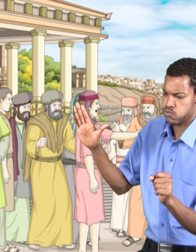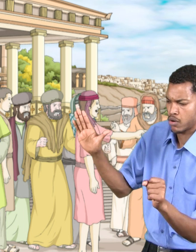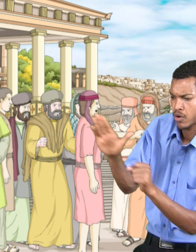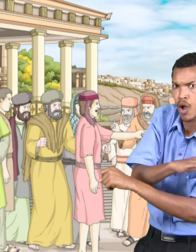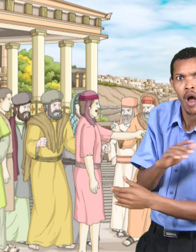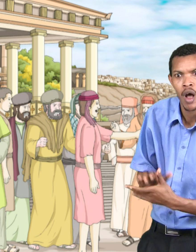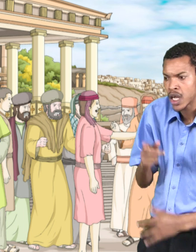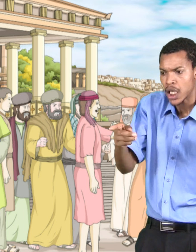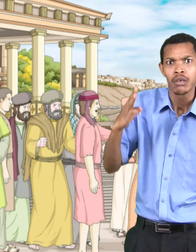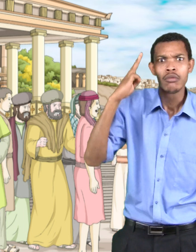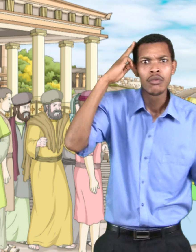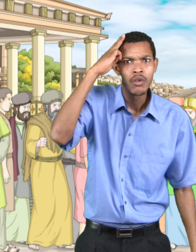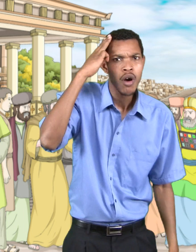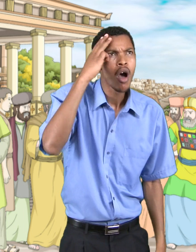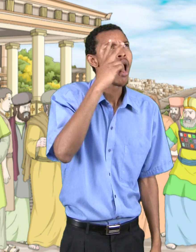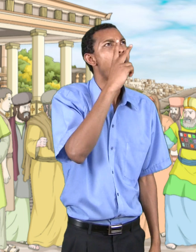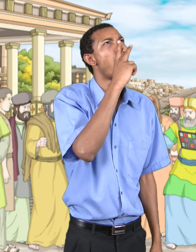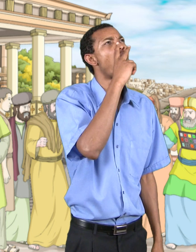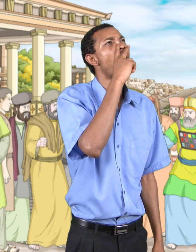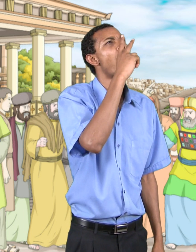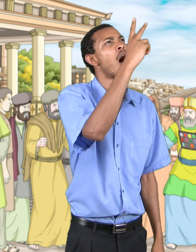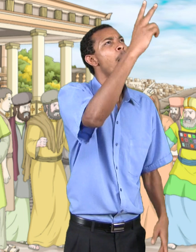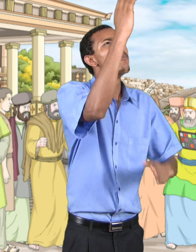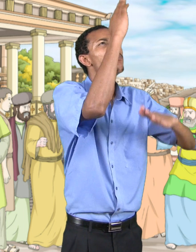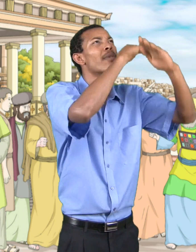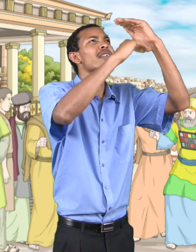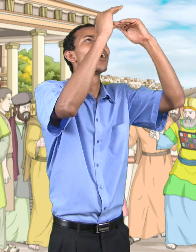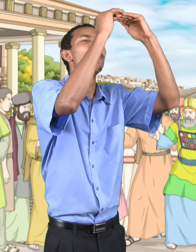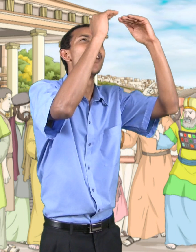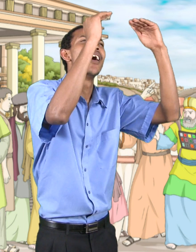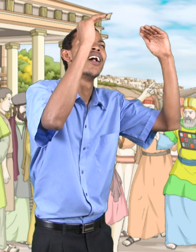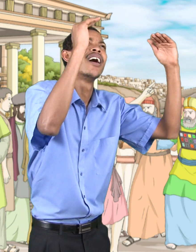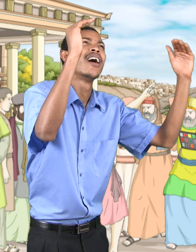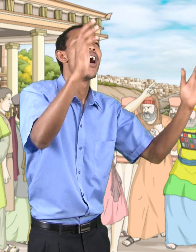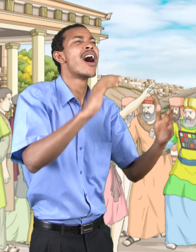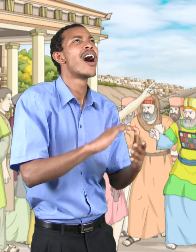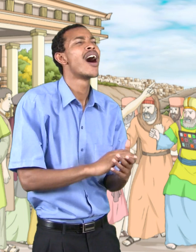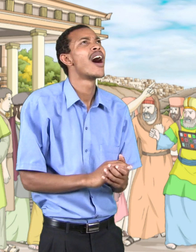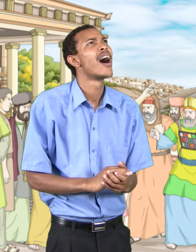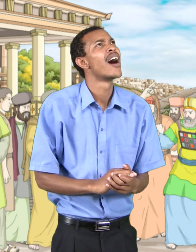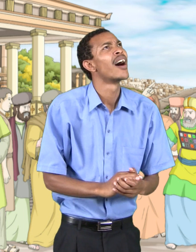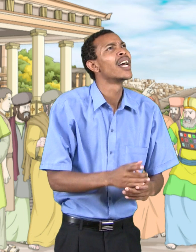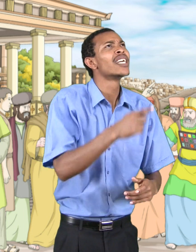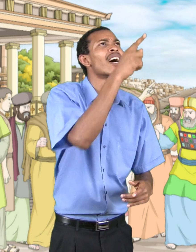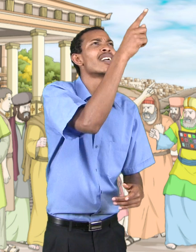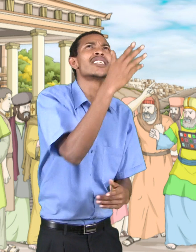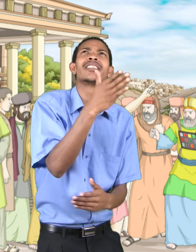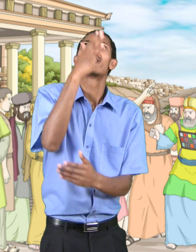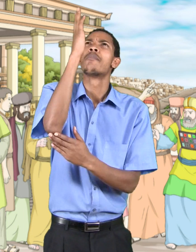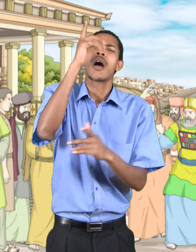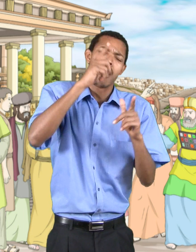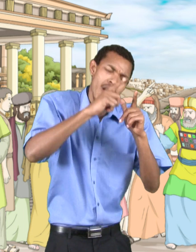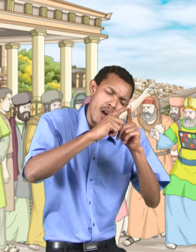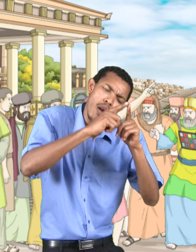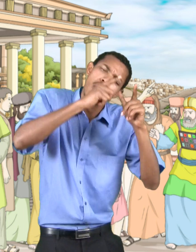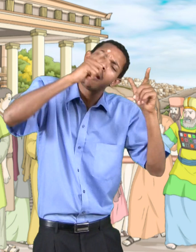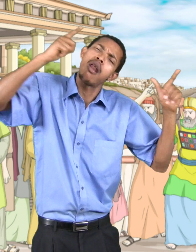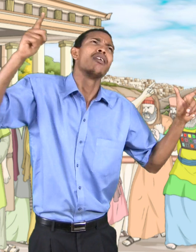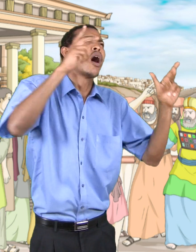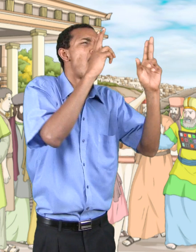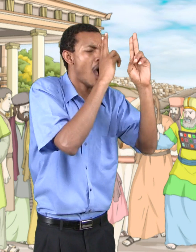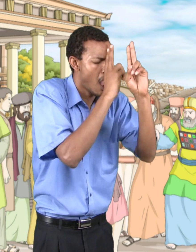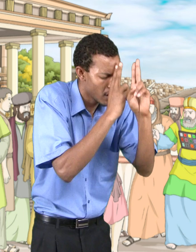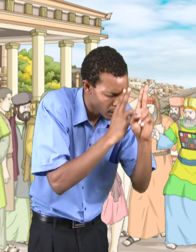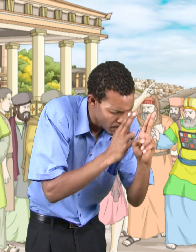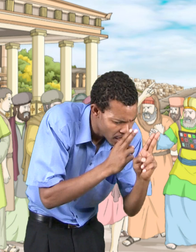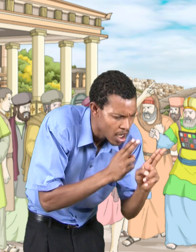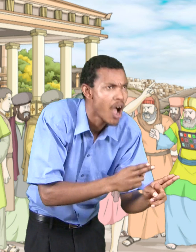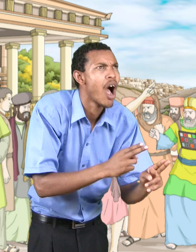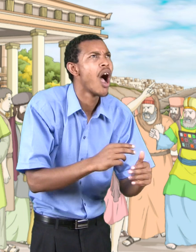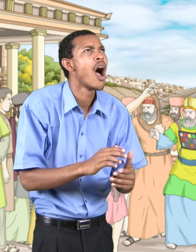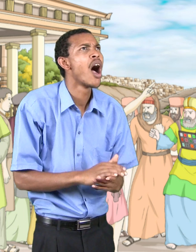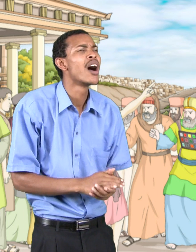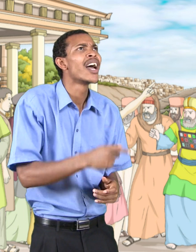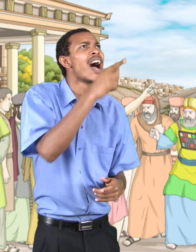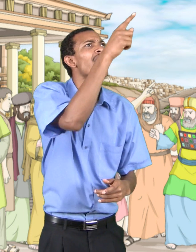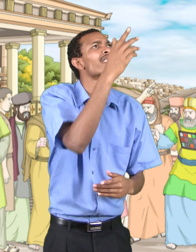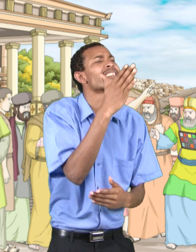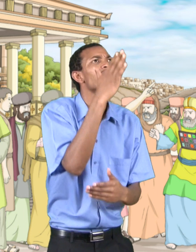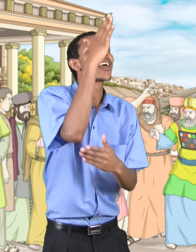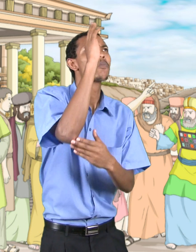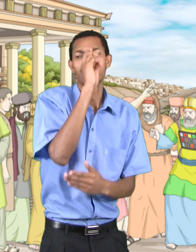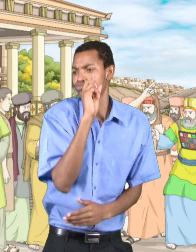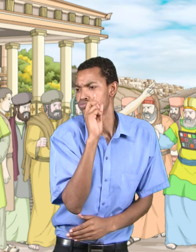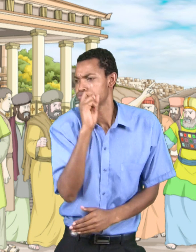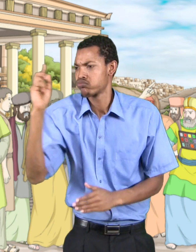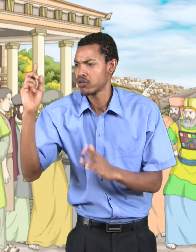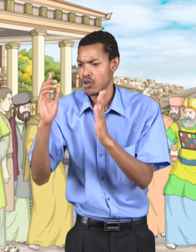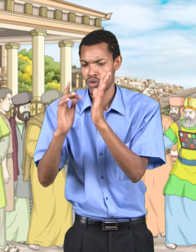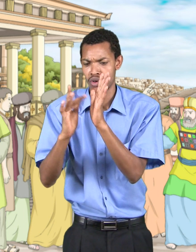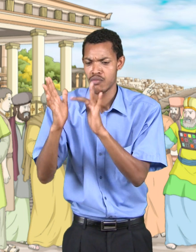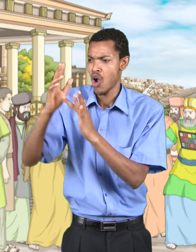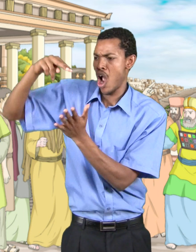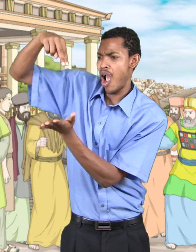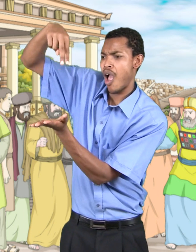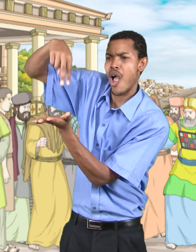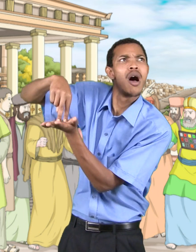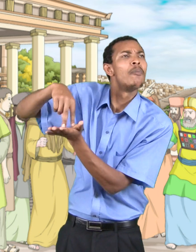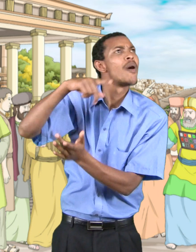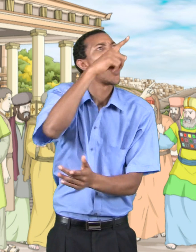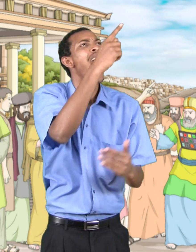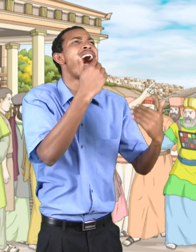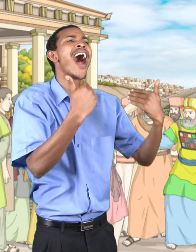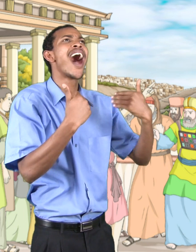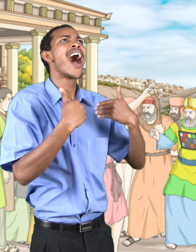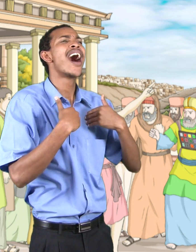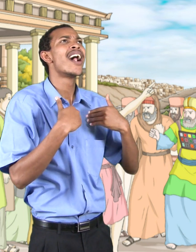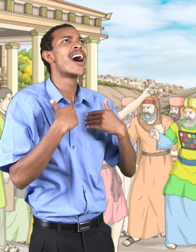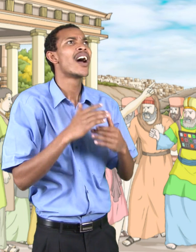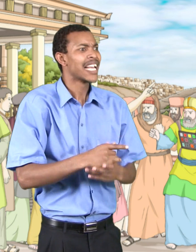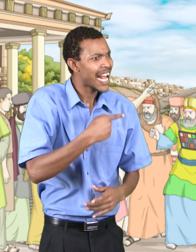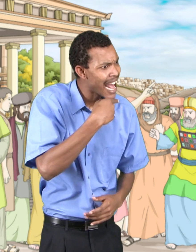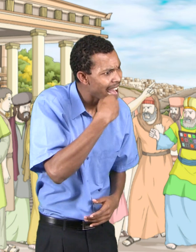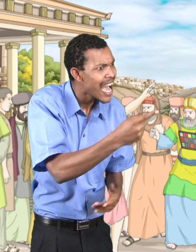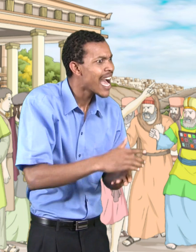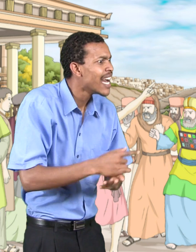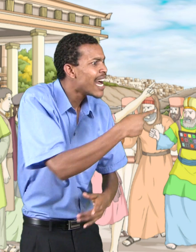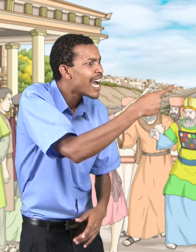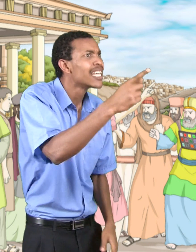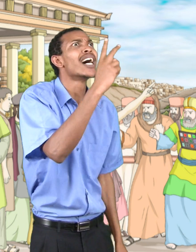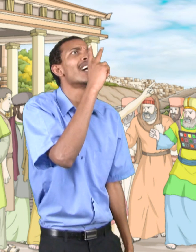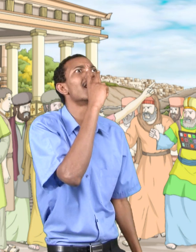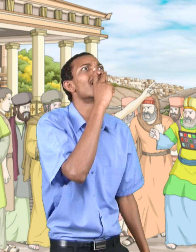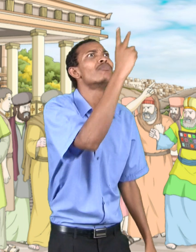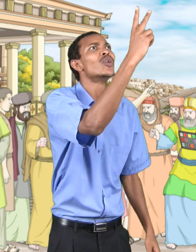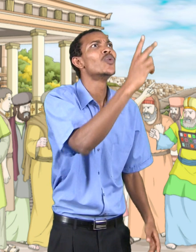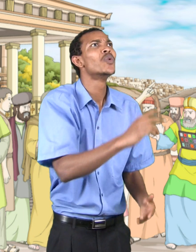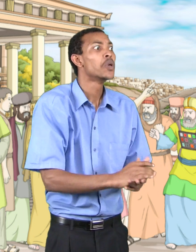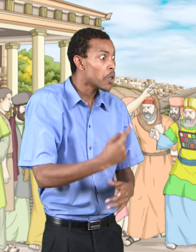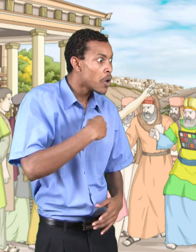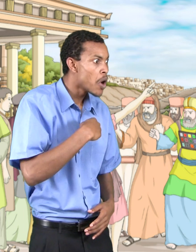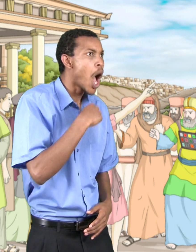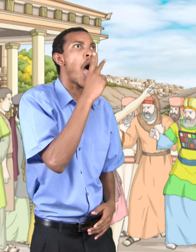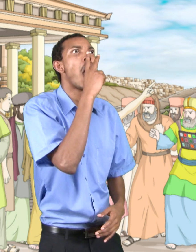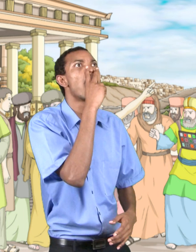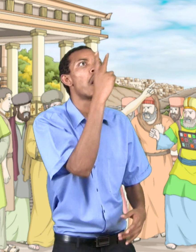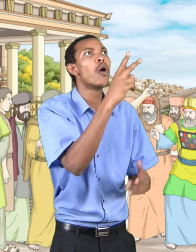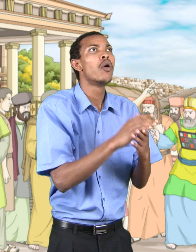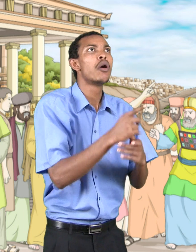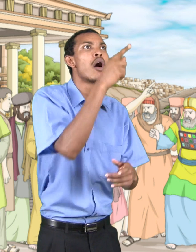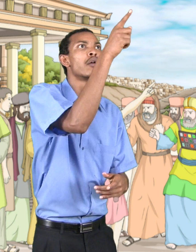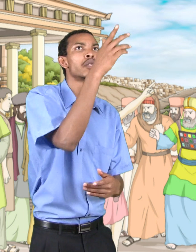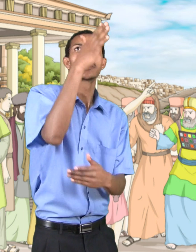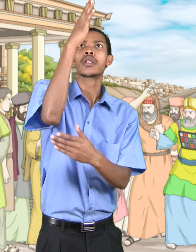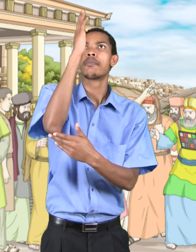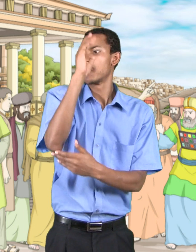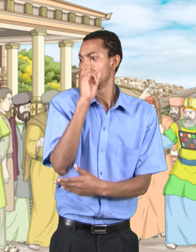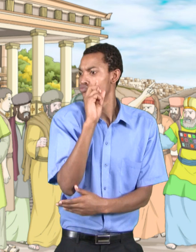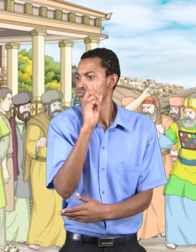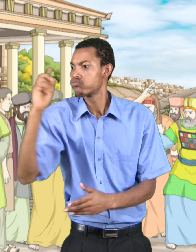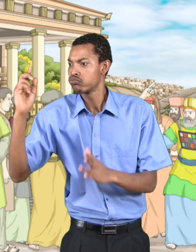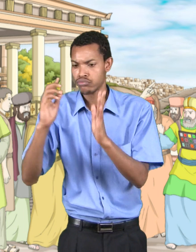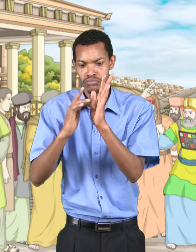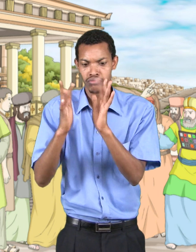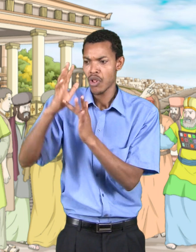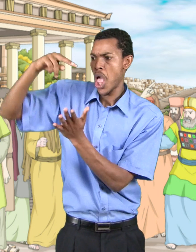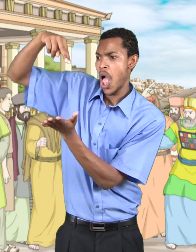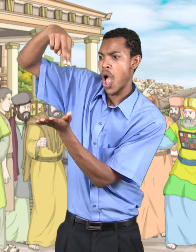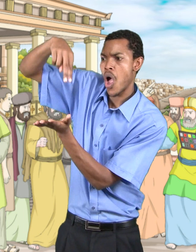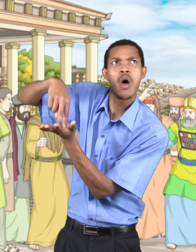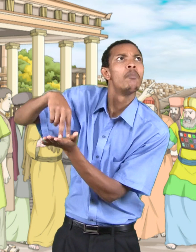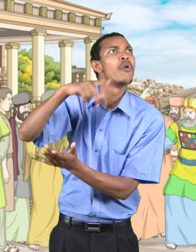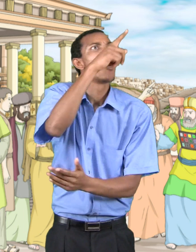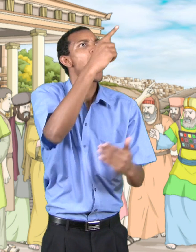But Stephen, full of the Holy Spirit, looked intently into heaven and saw the glory of God and Jesus standing at the right hand of God.